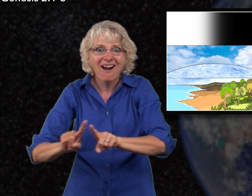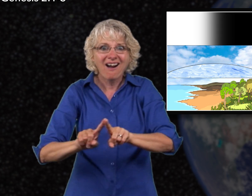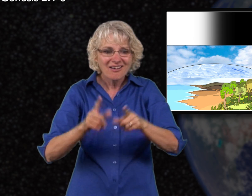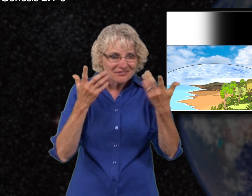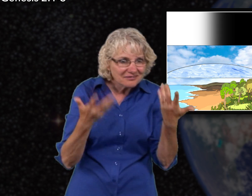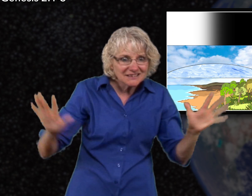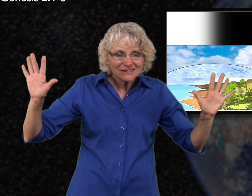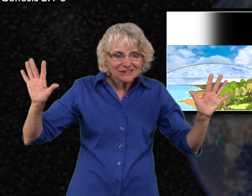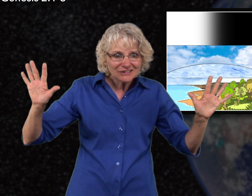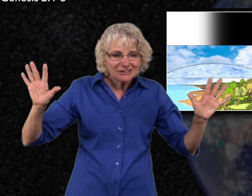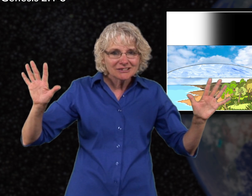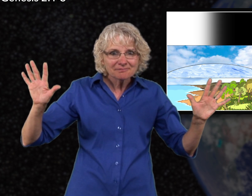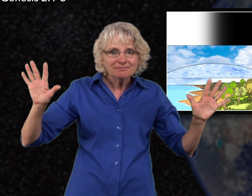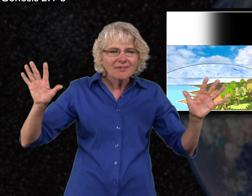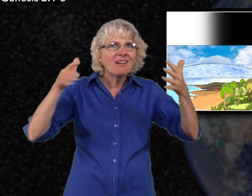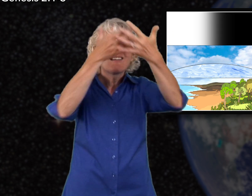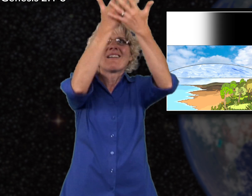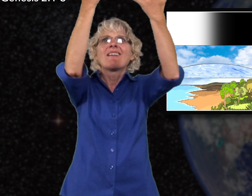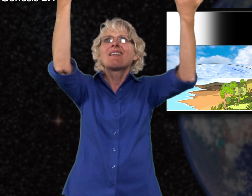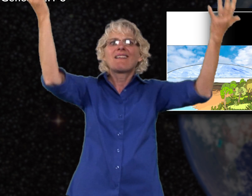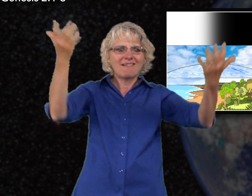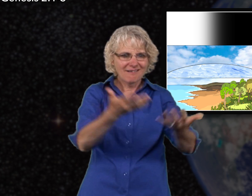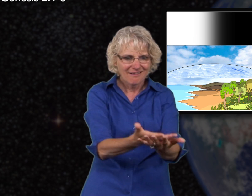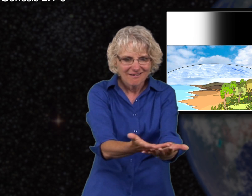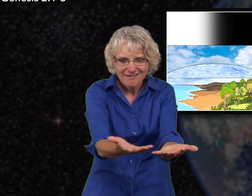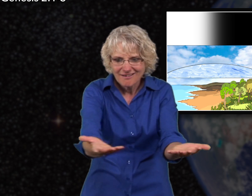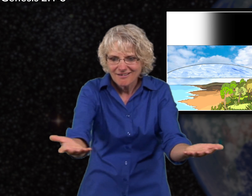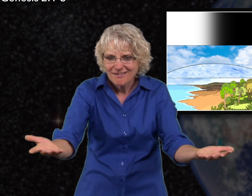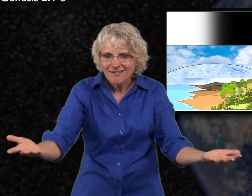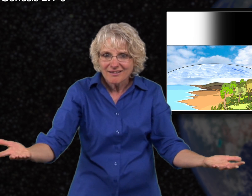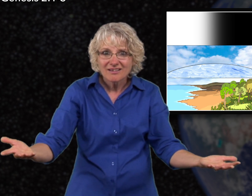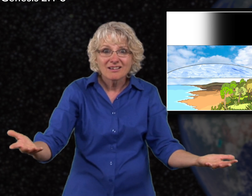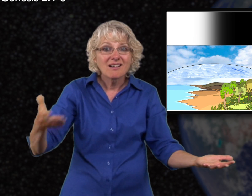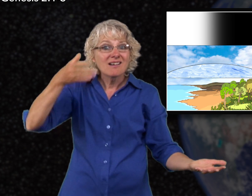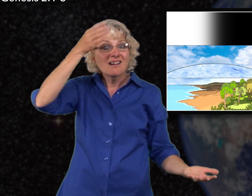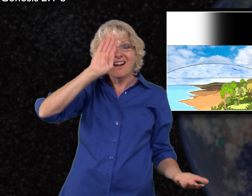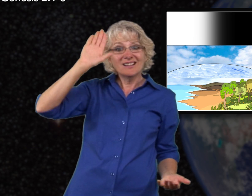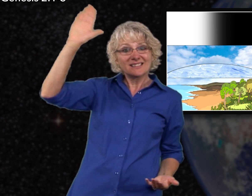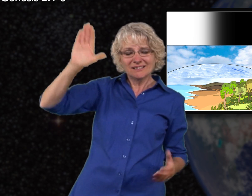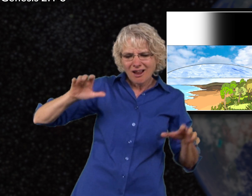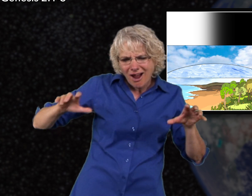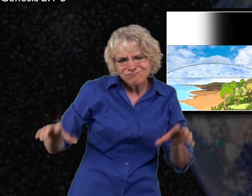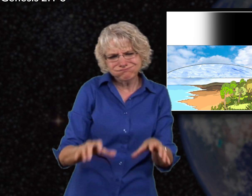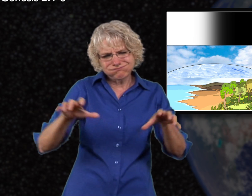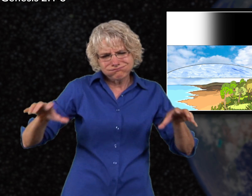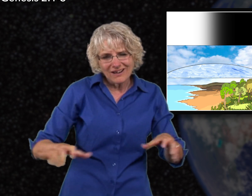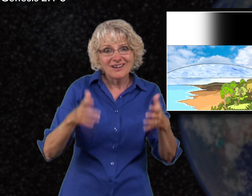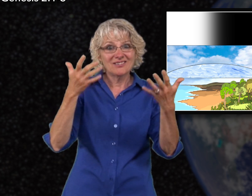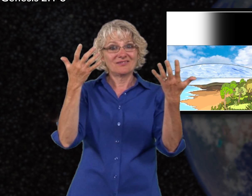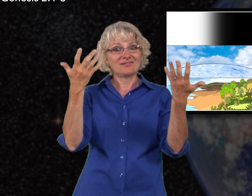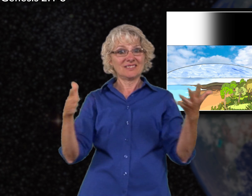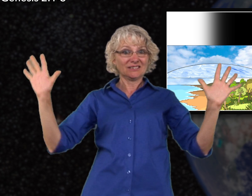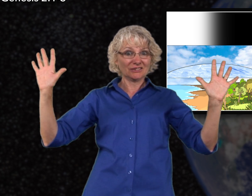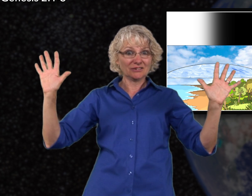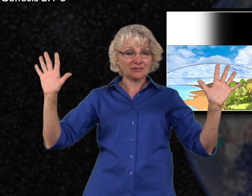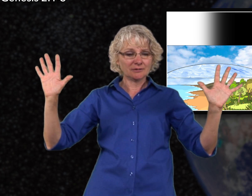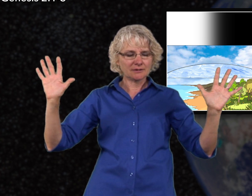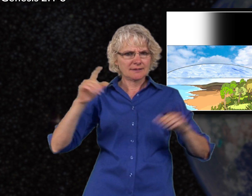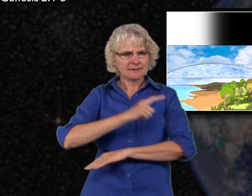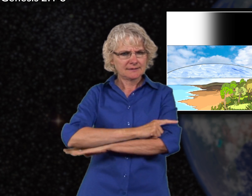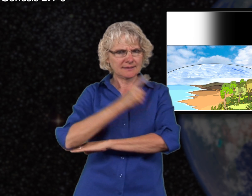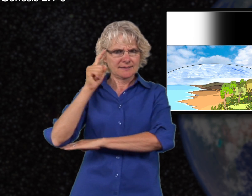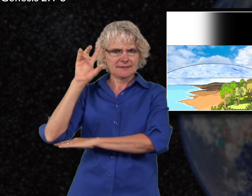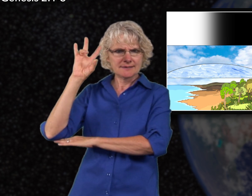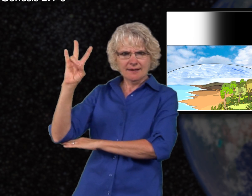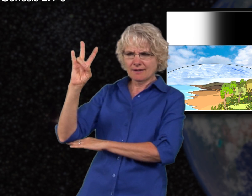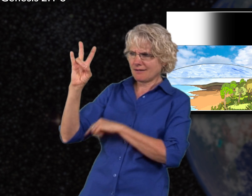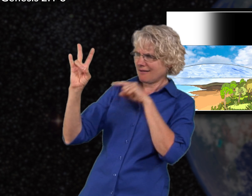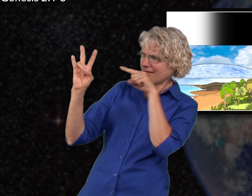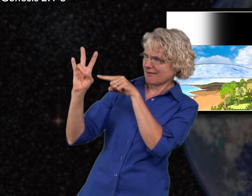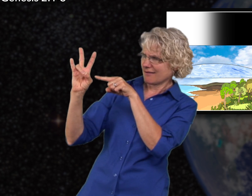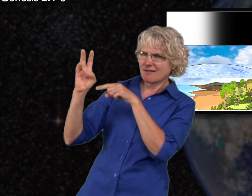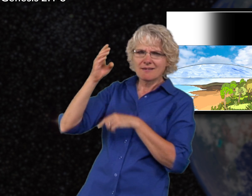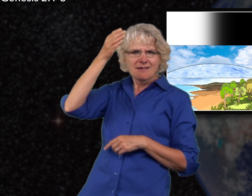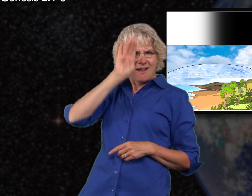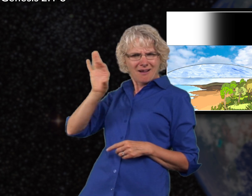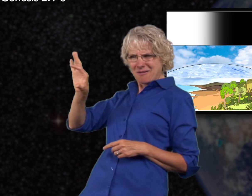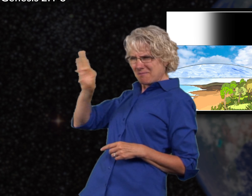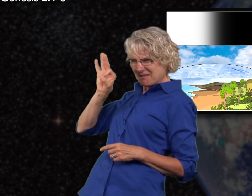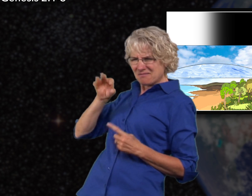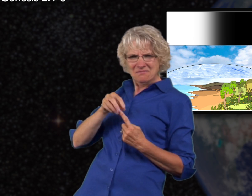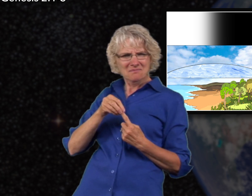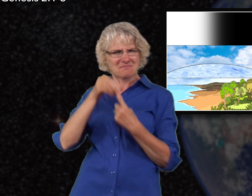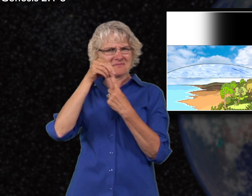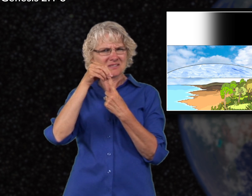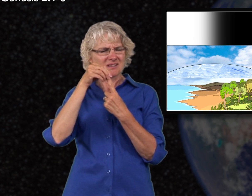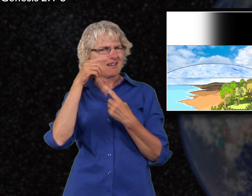so on that day He rested from all His work.